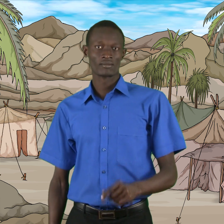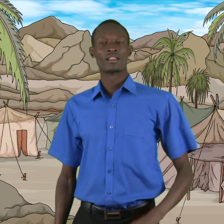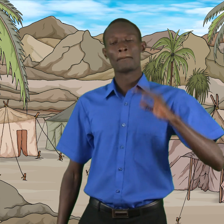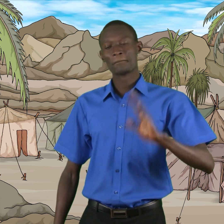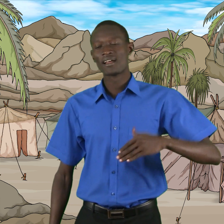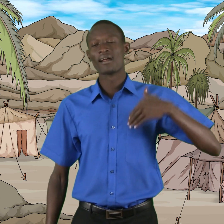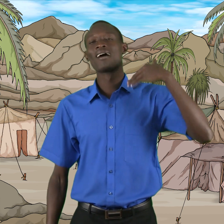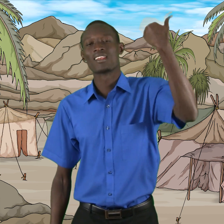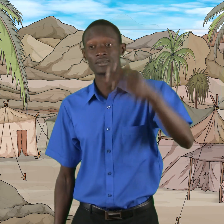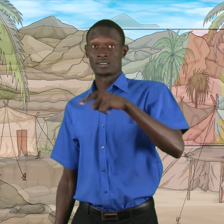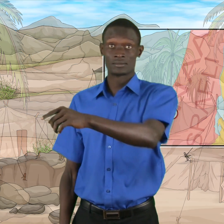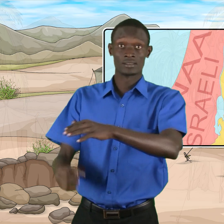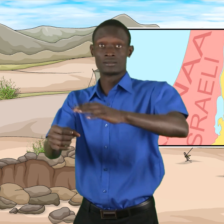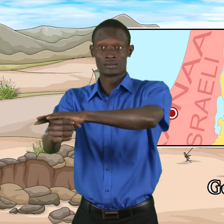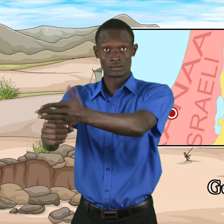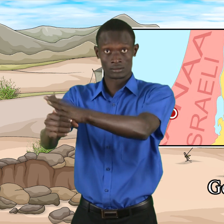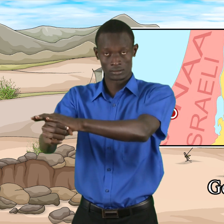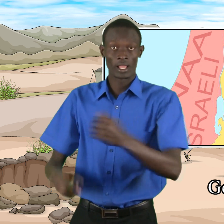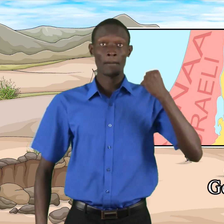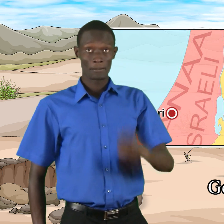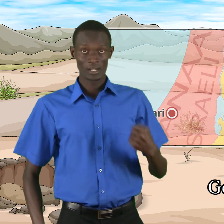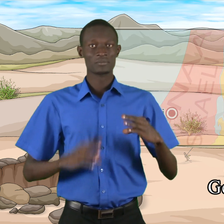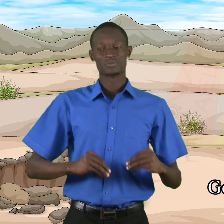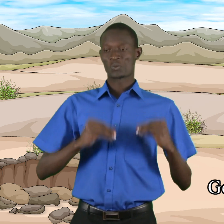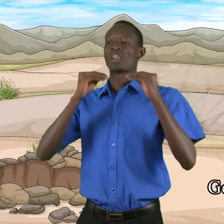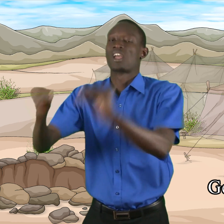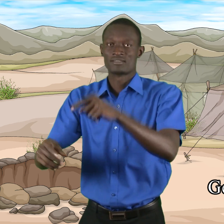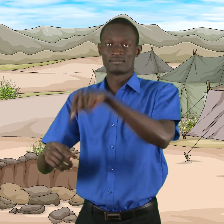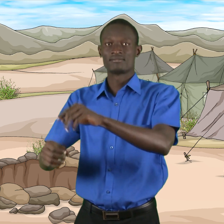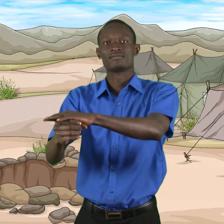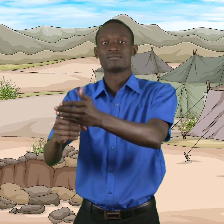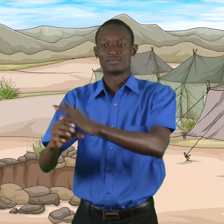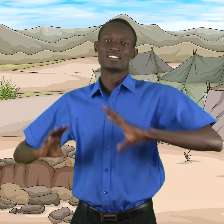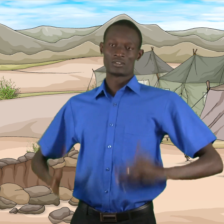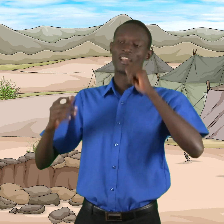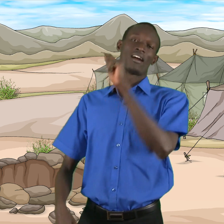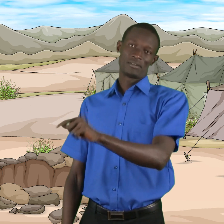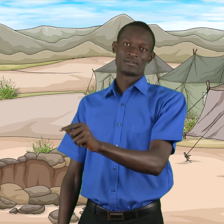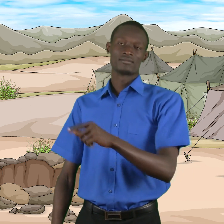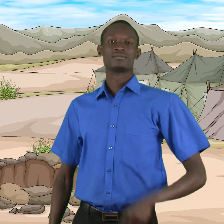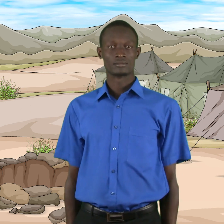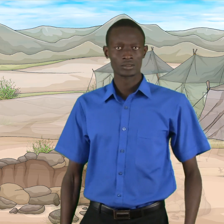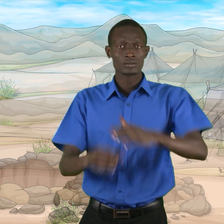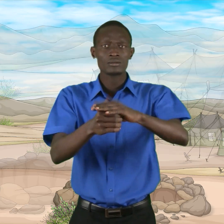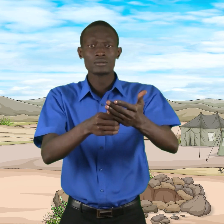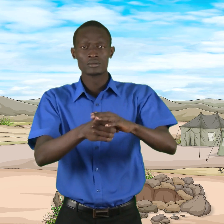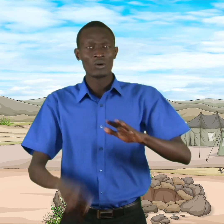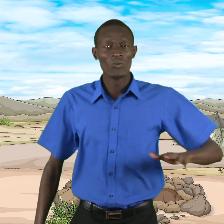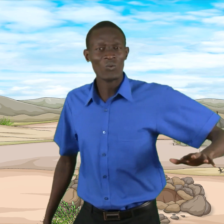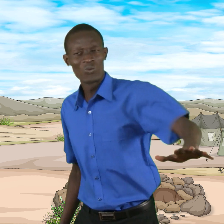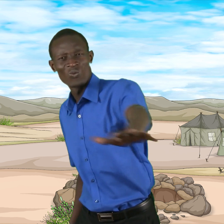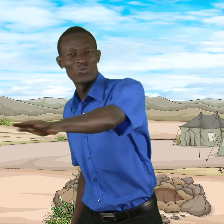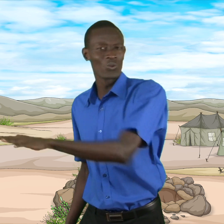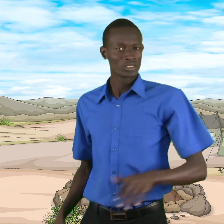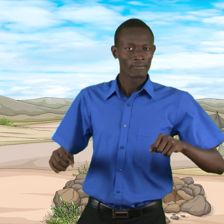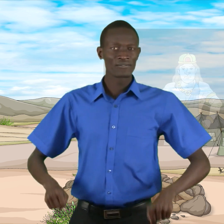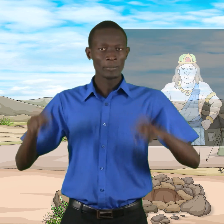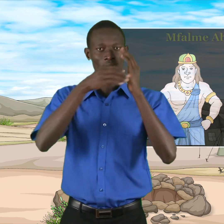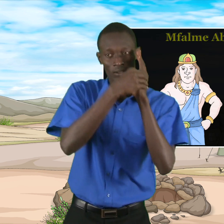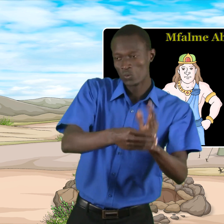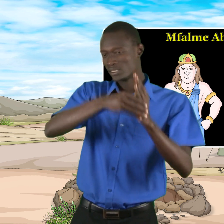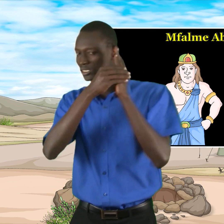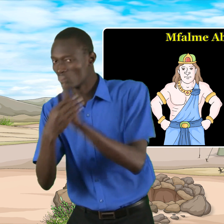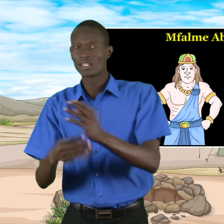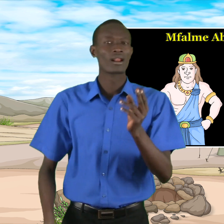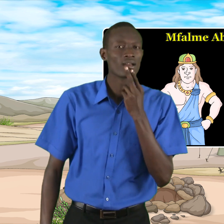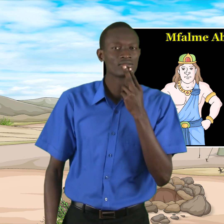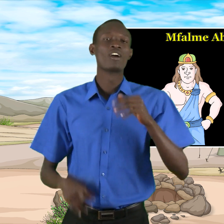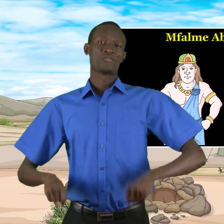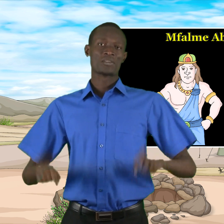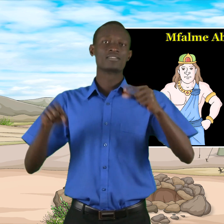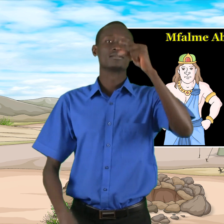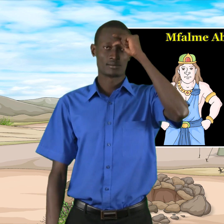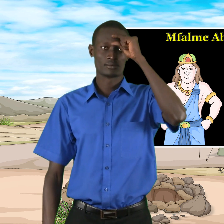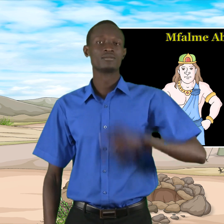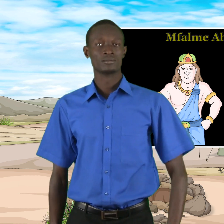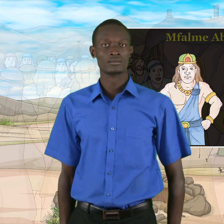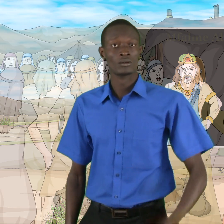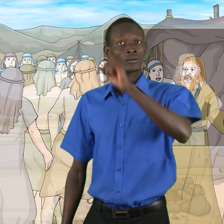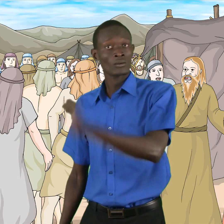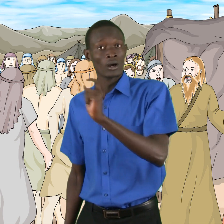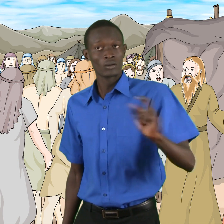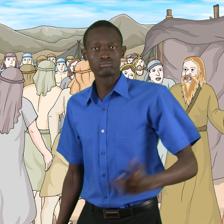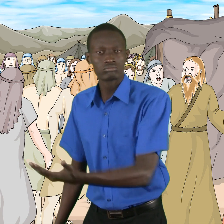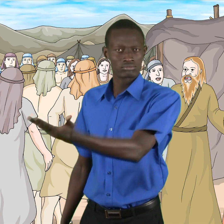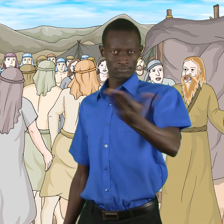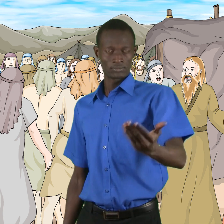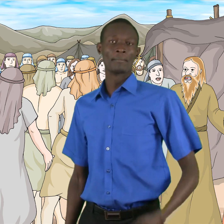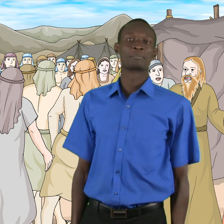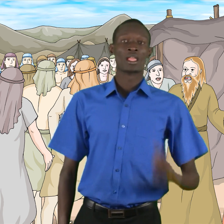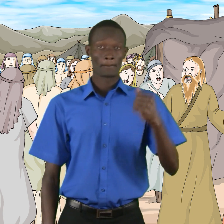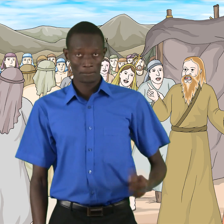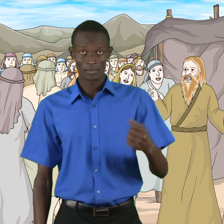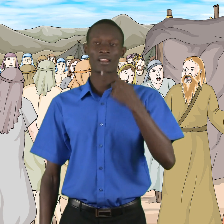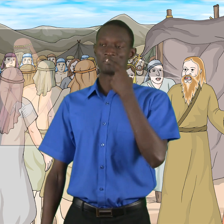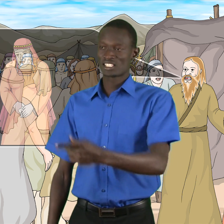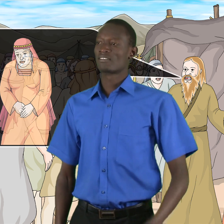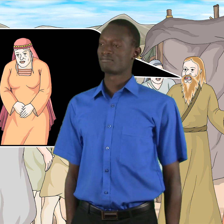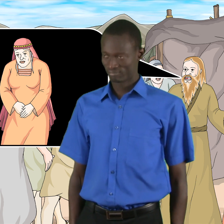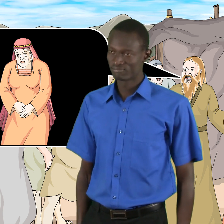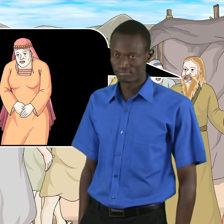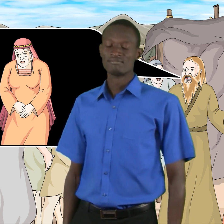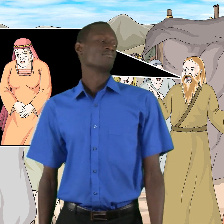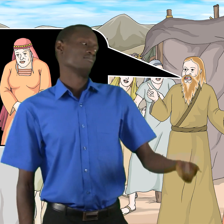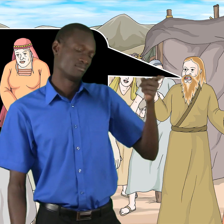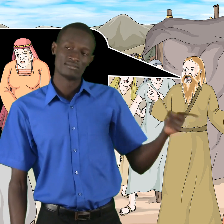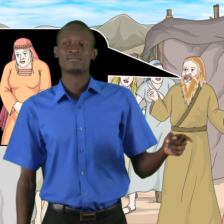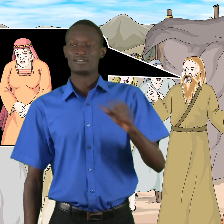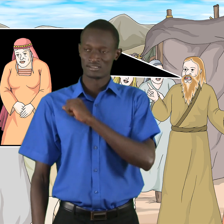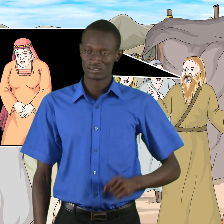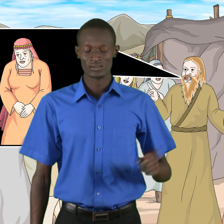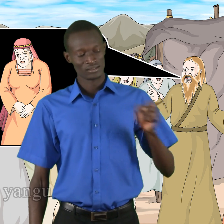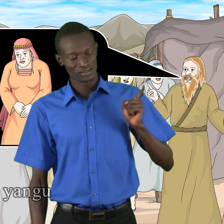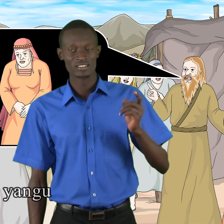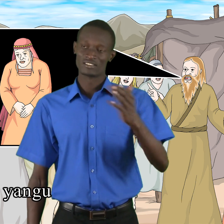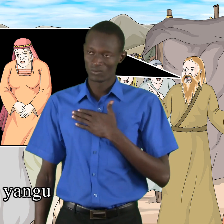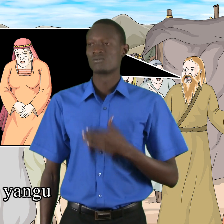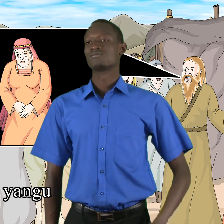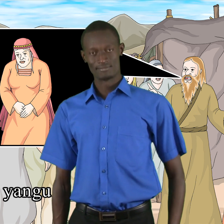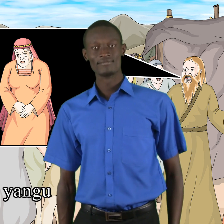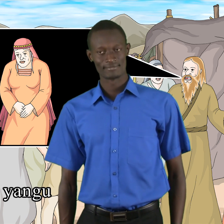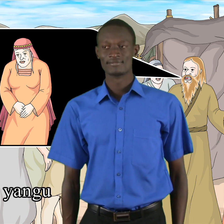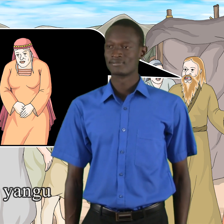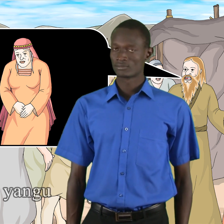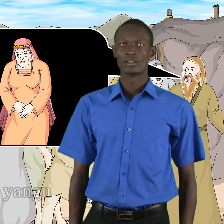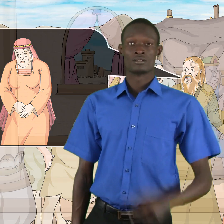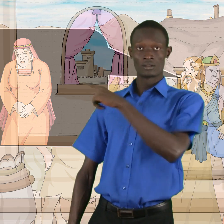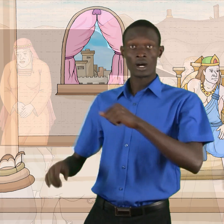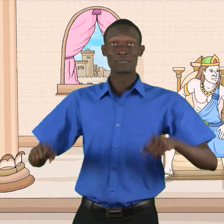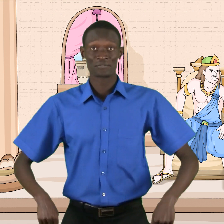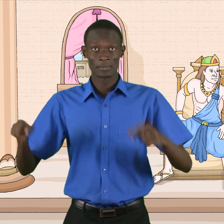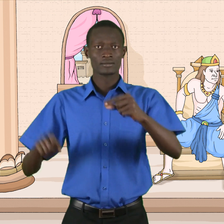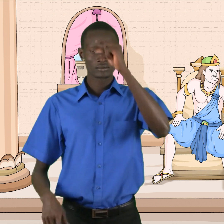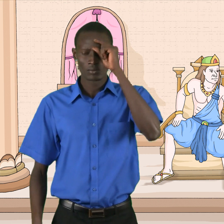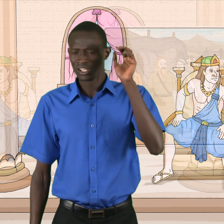While he was staying in Gerar, Abraham said of his wife Sarah, “She is my sister.”